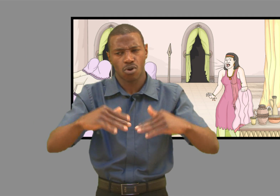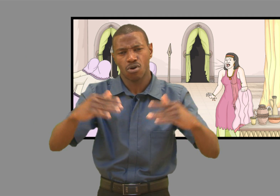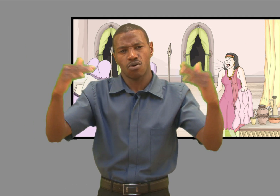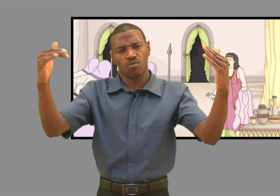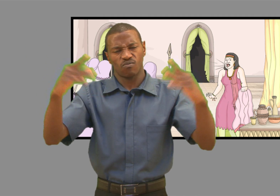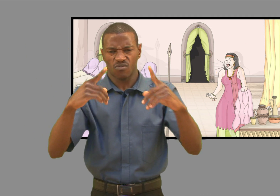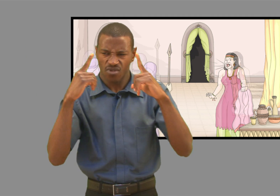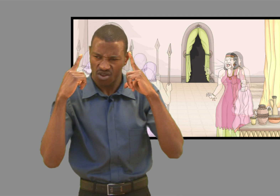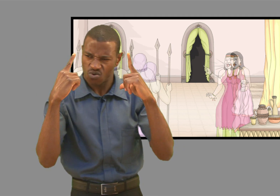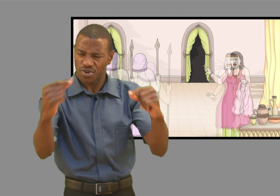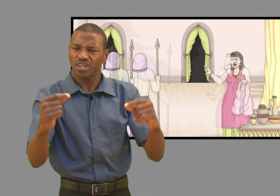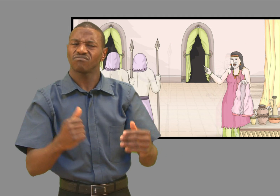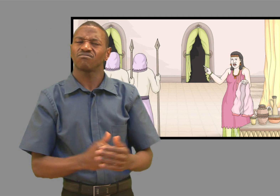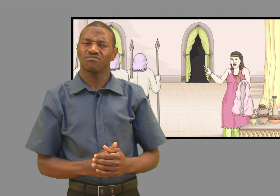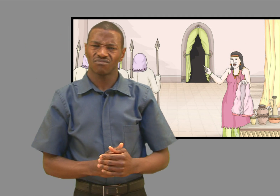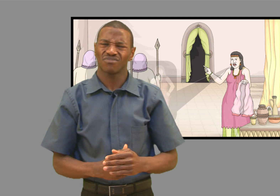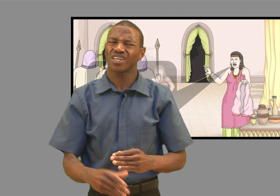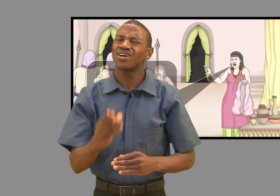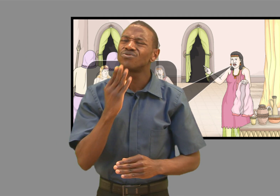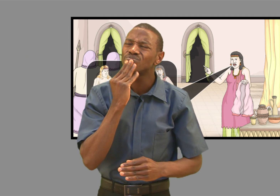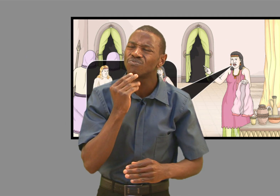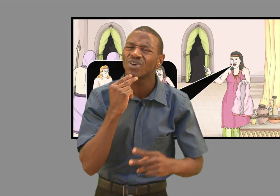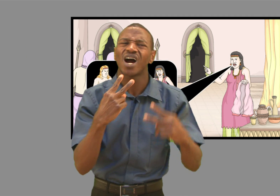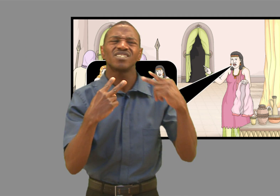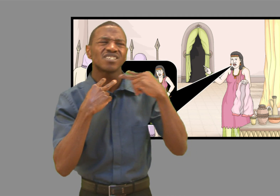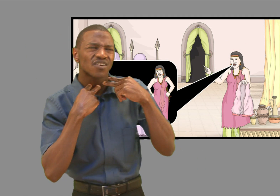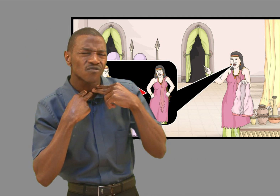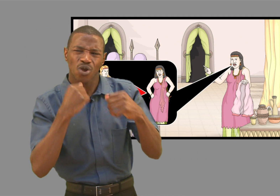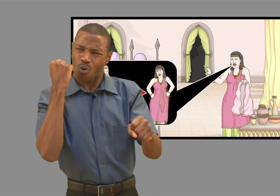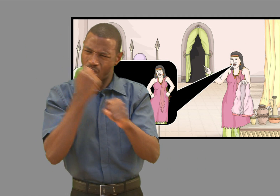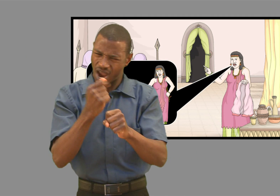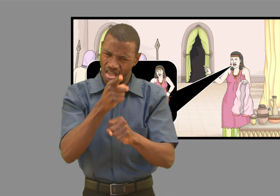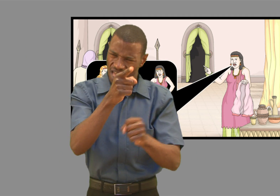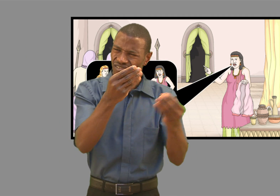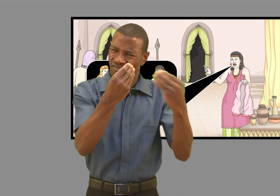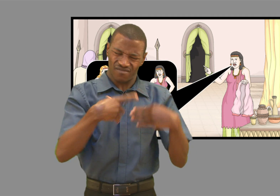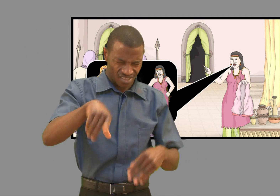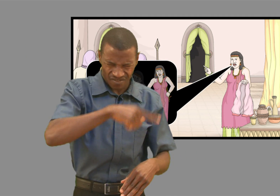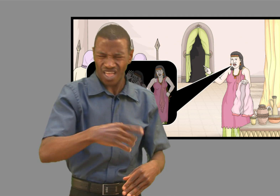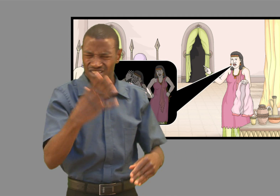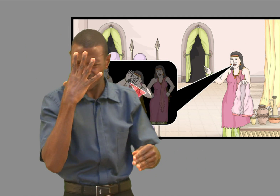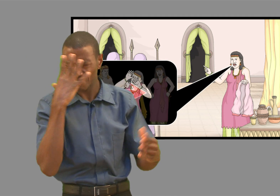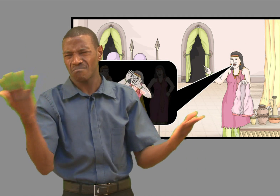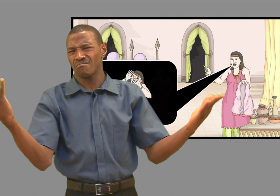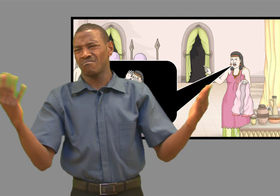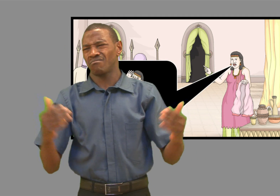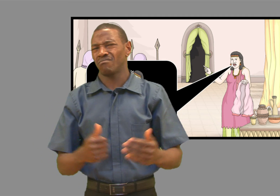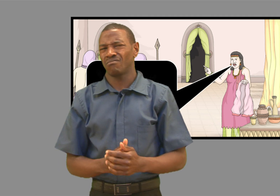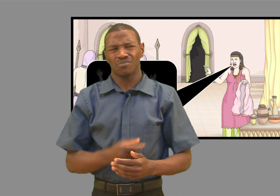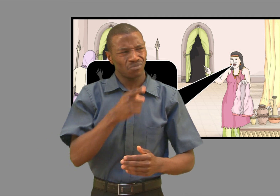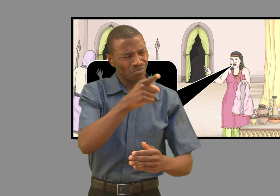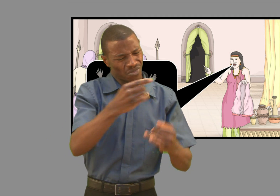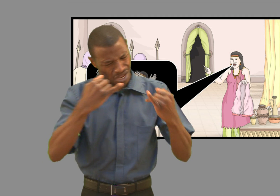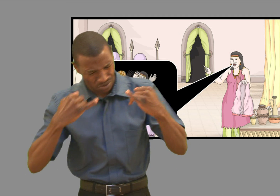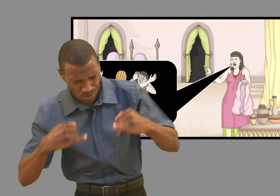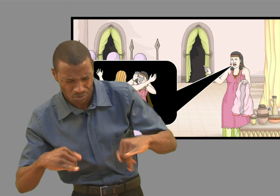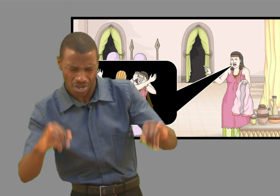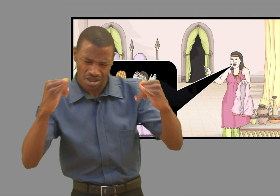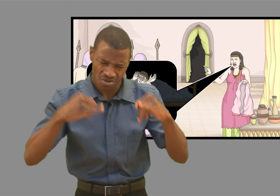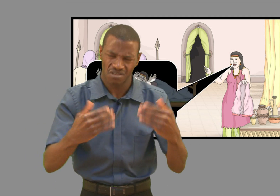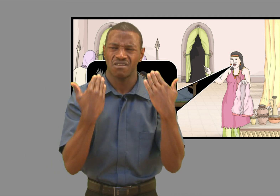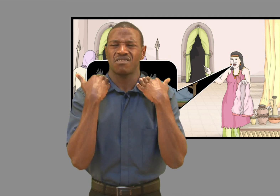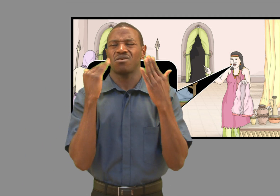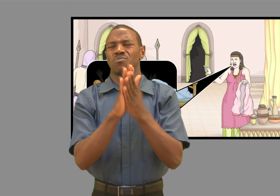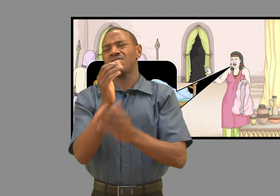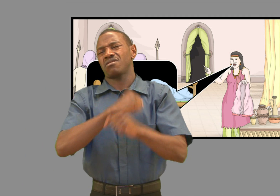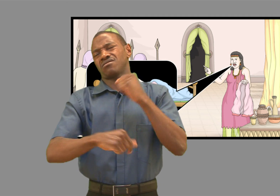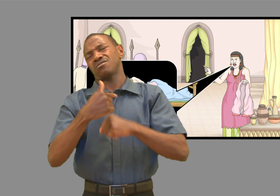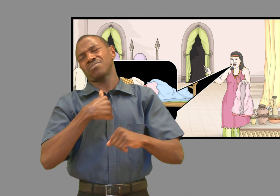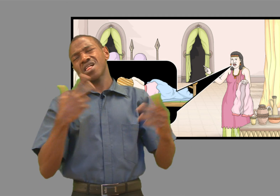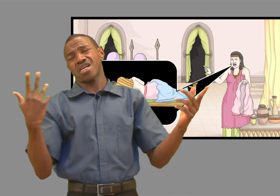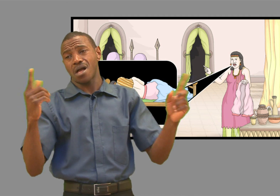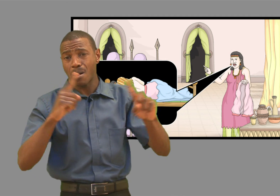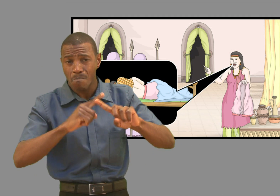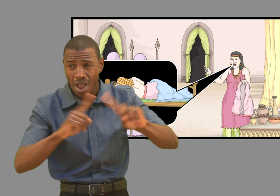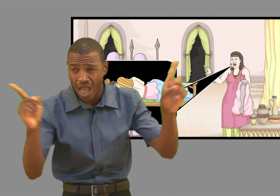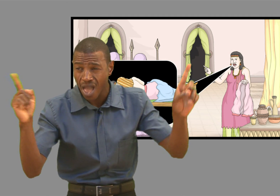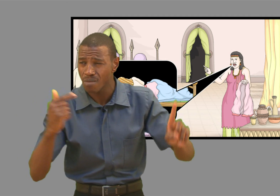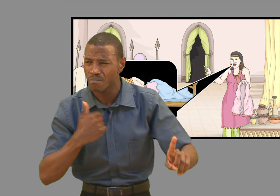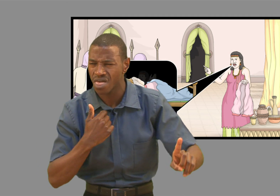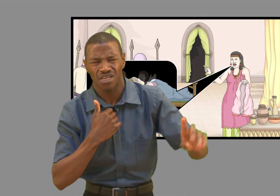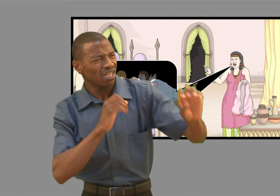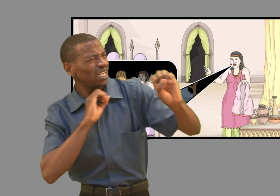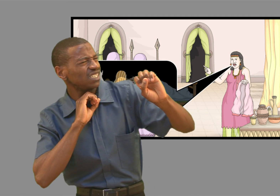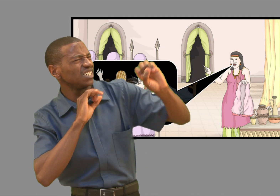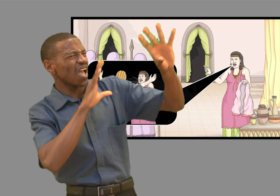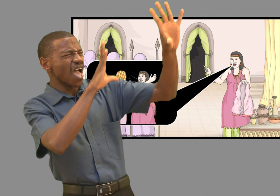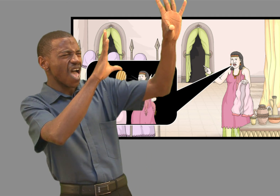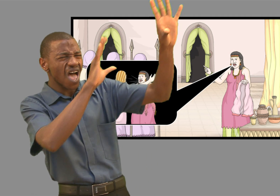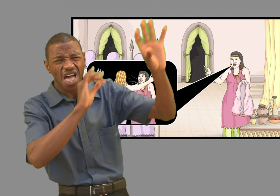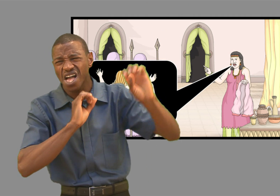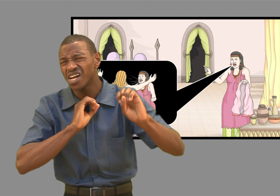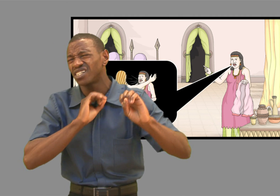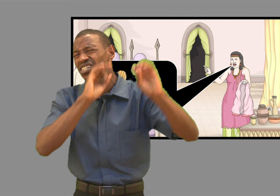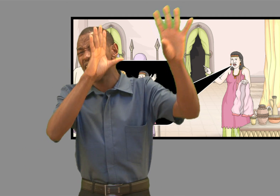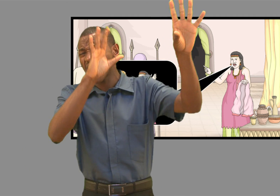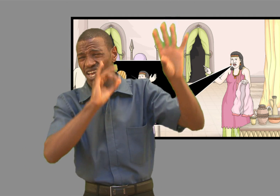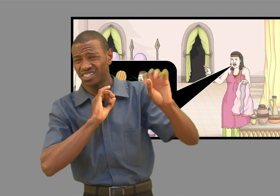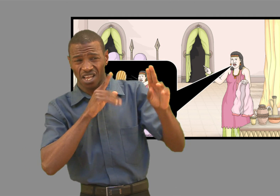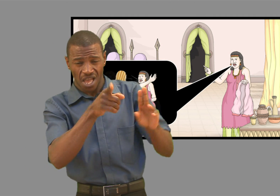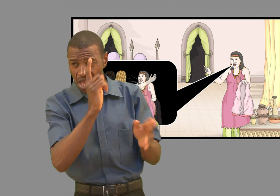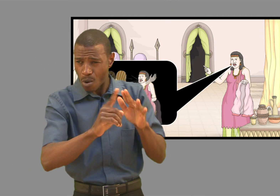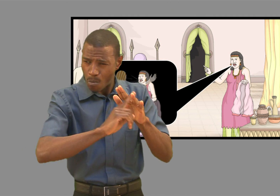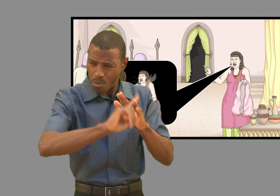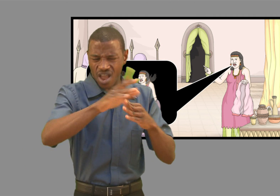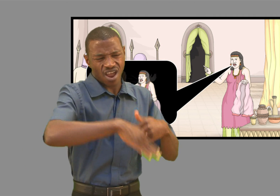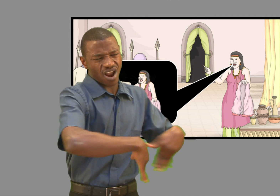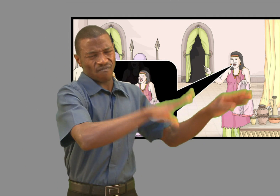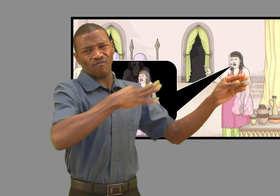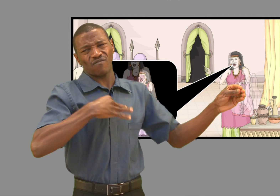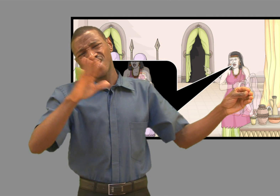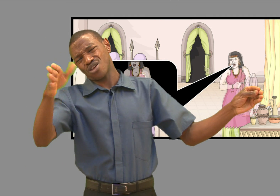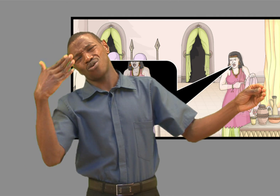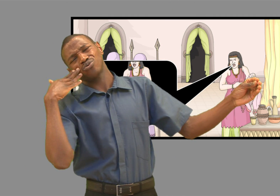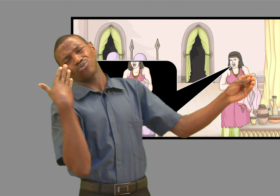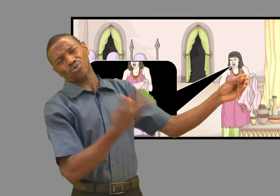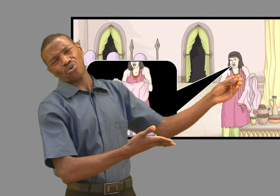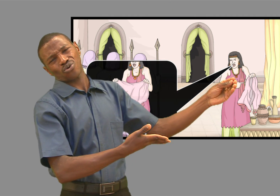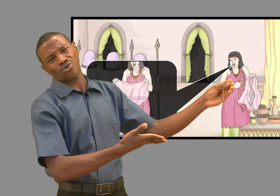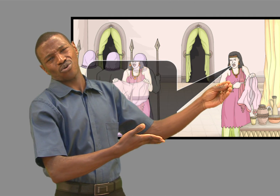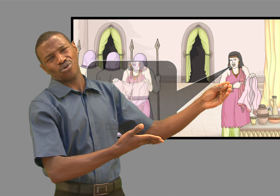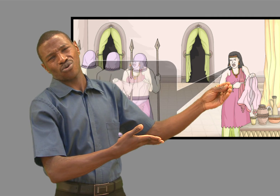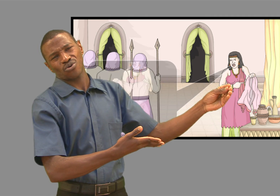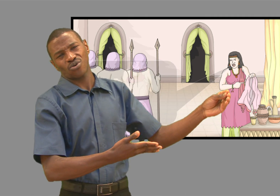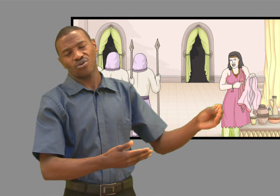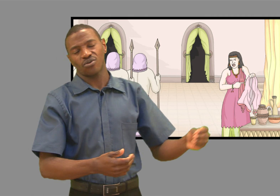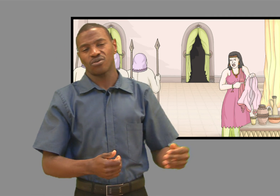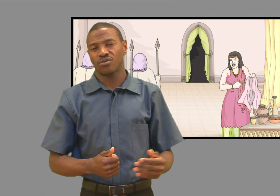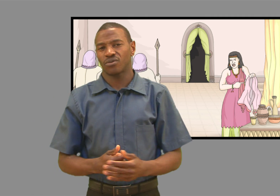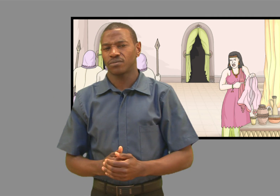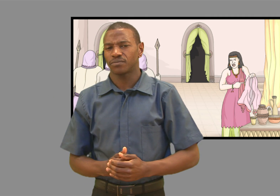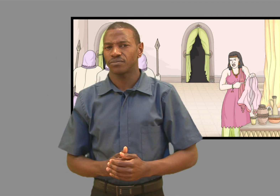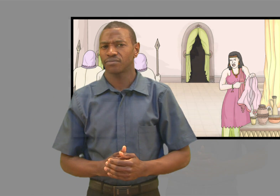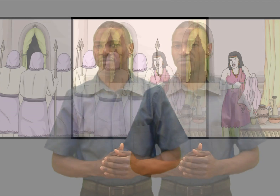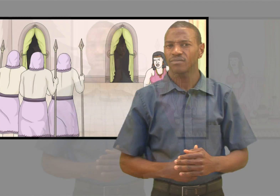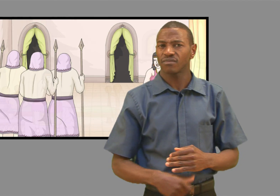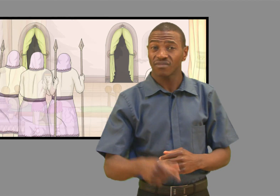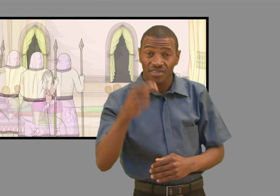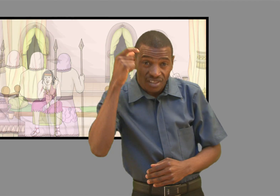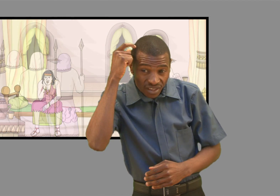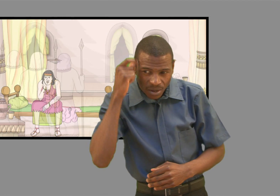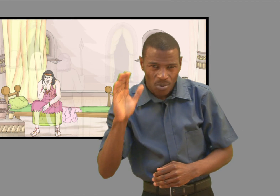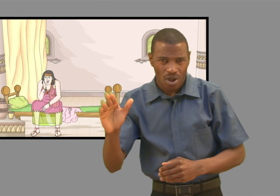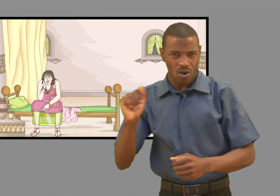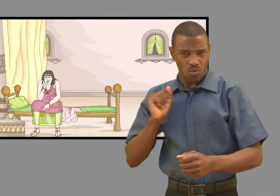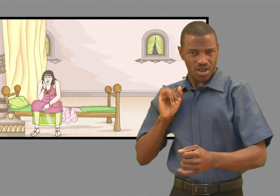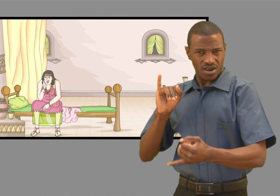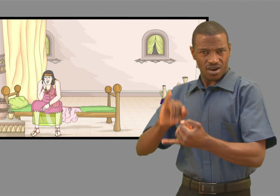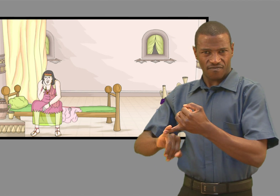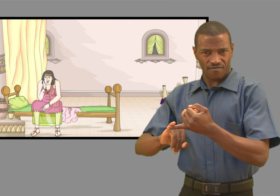“Look,” she said, “this Hebrew has been brought to us to make sport of us. He came to me so he could sleep with me, but I screamed as loud as I could. When he heard me scream for help, he left his cloak beside me and ran out of the house.”